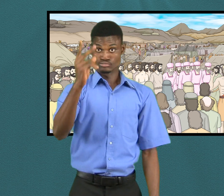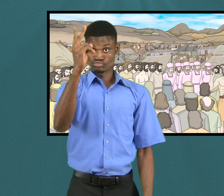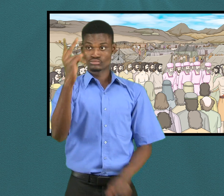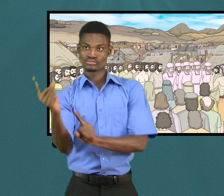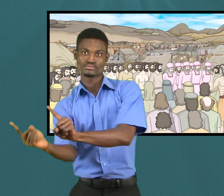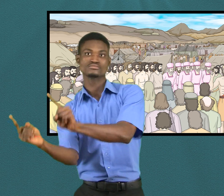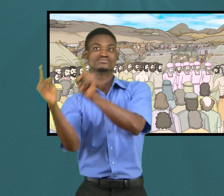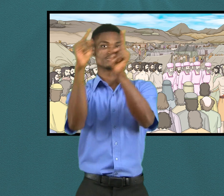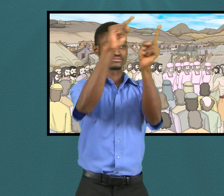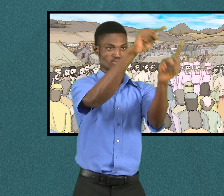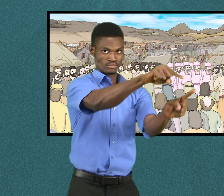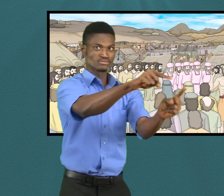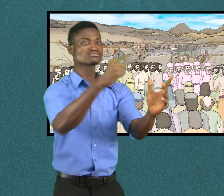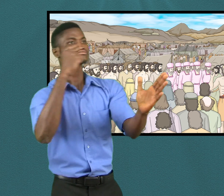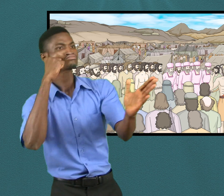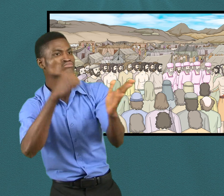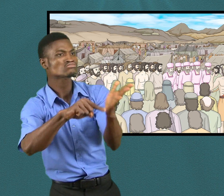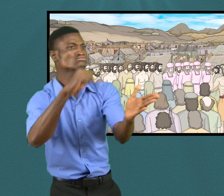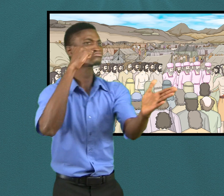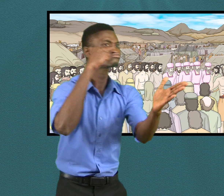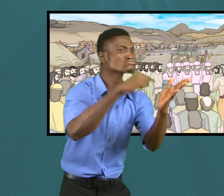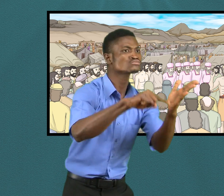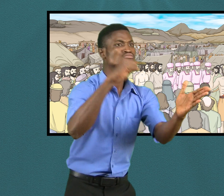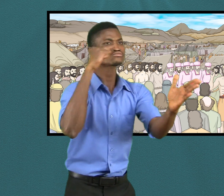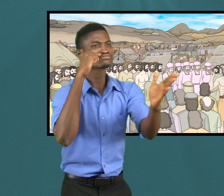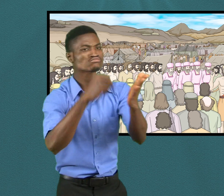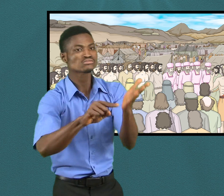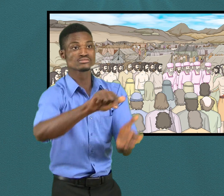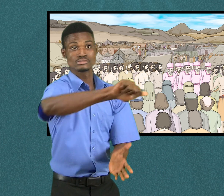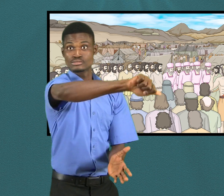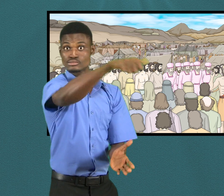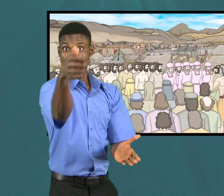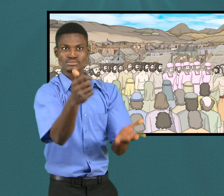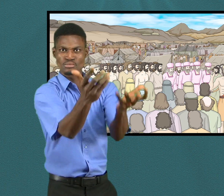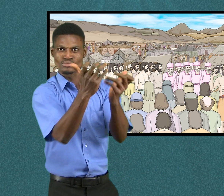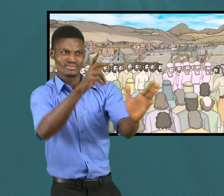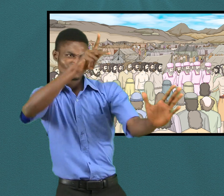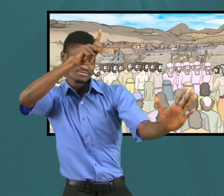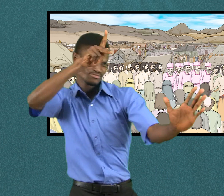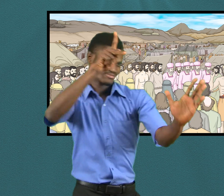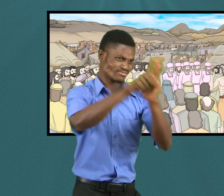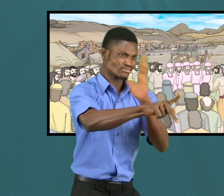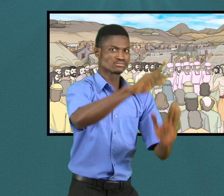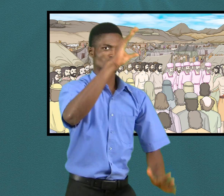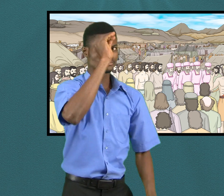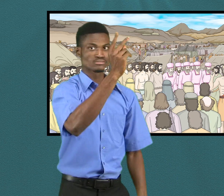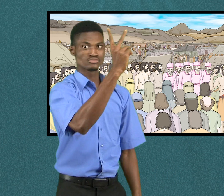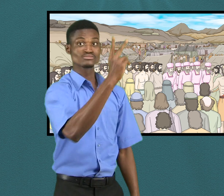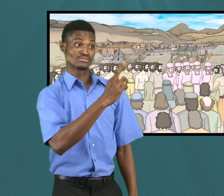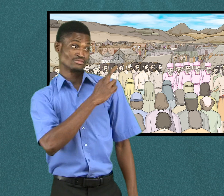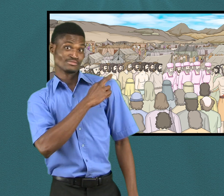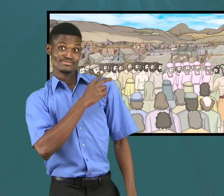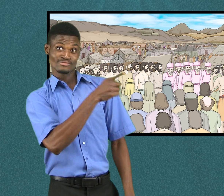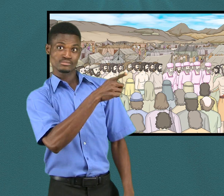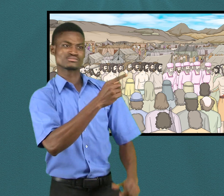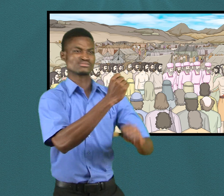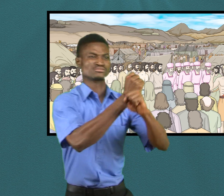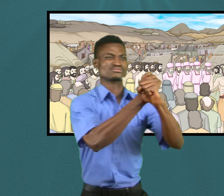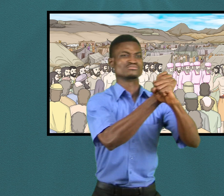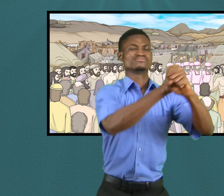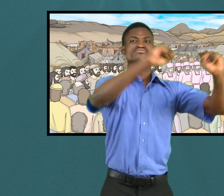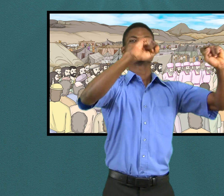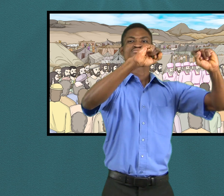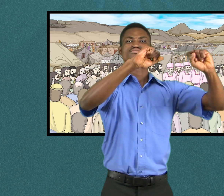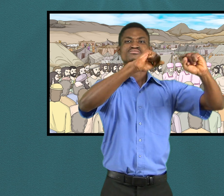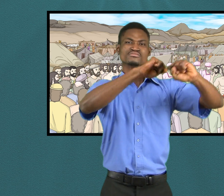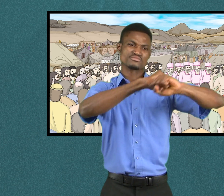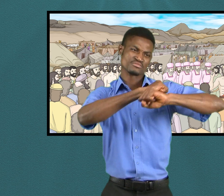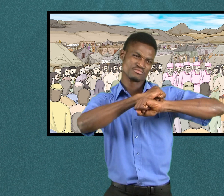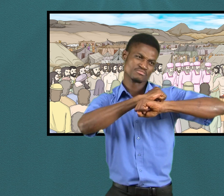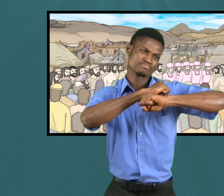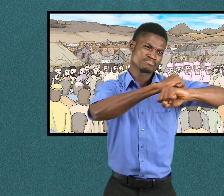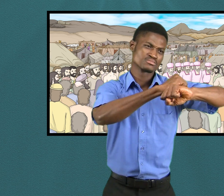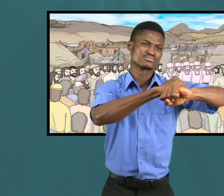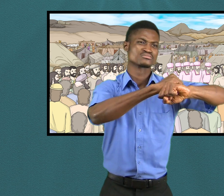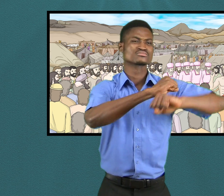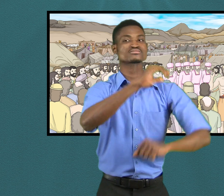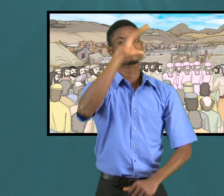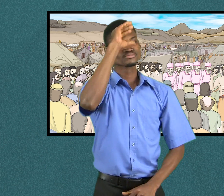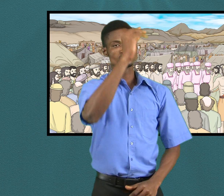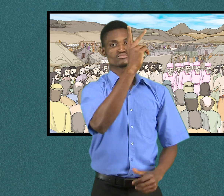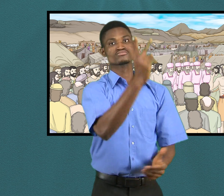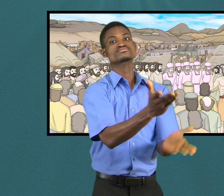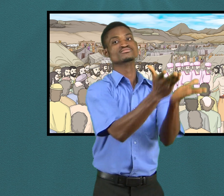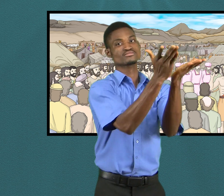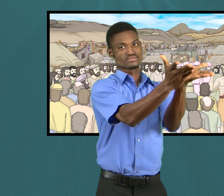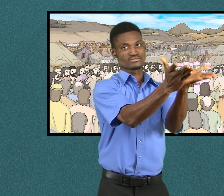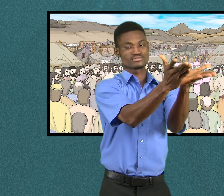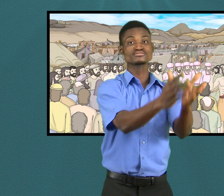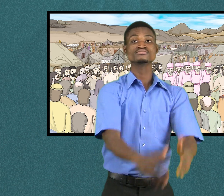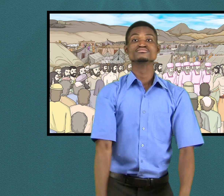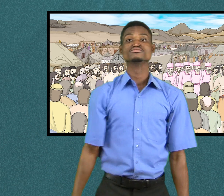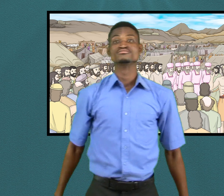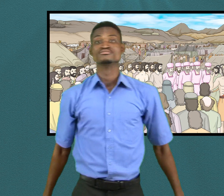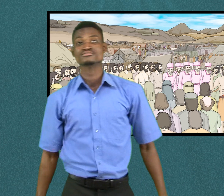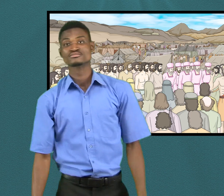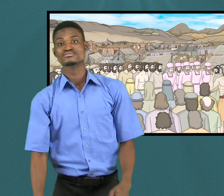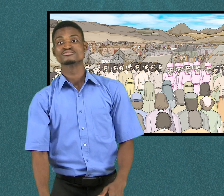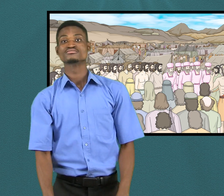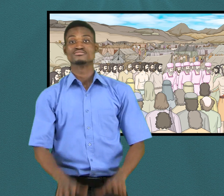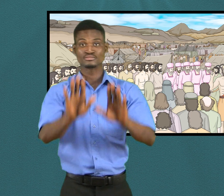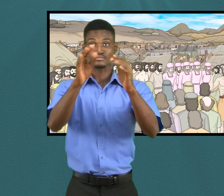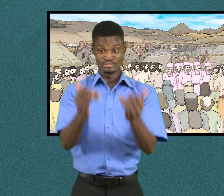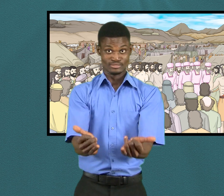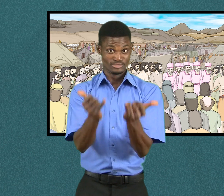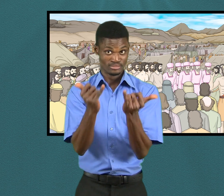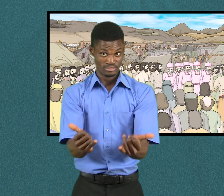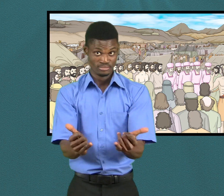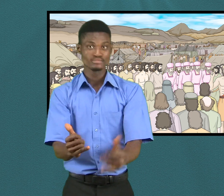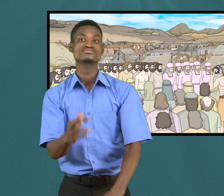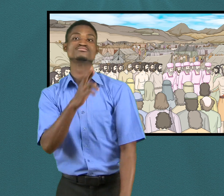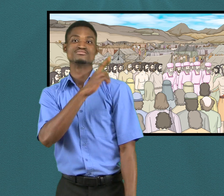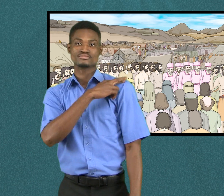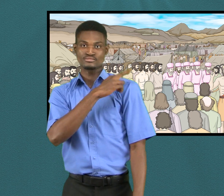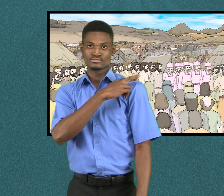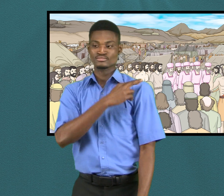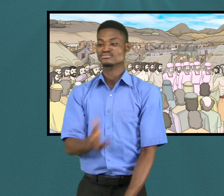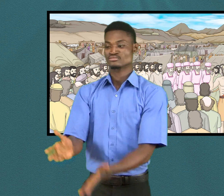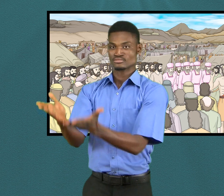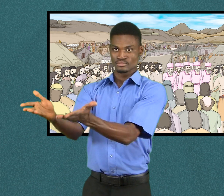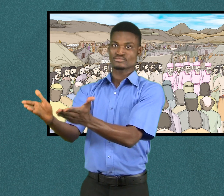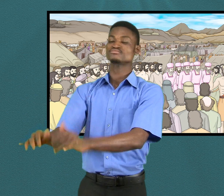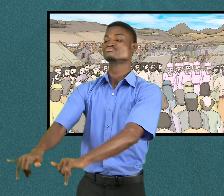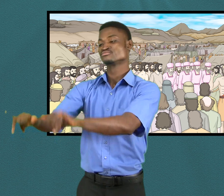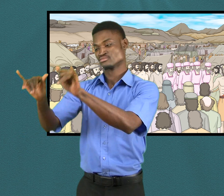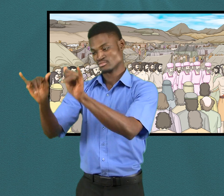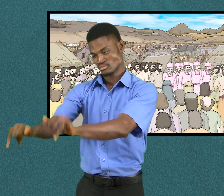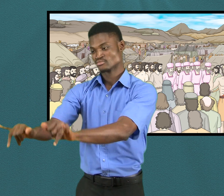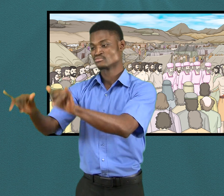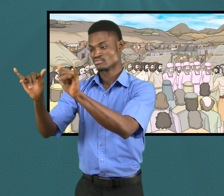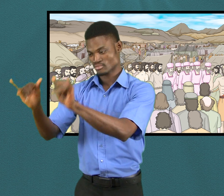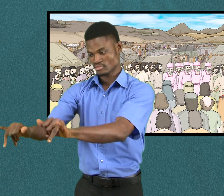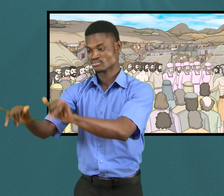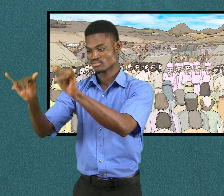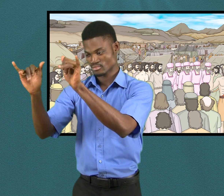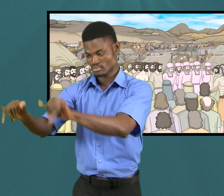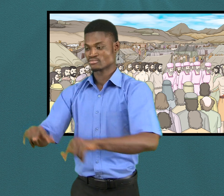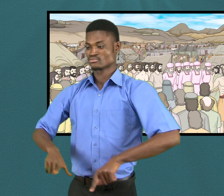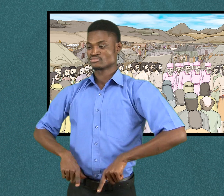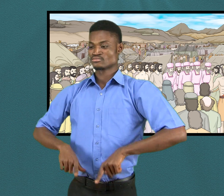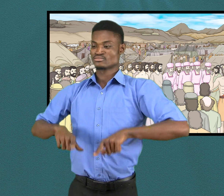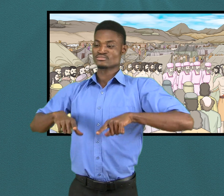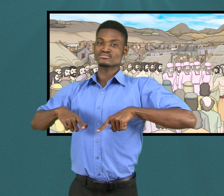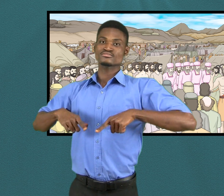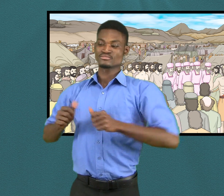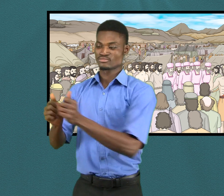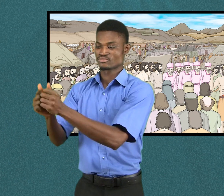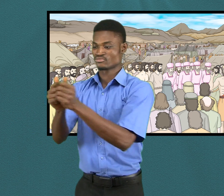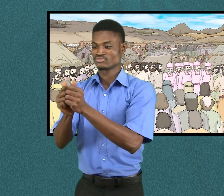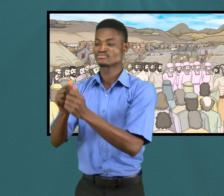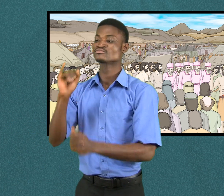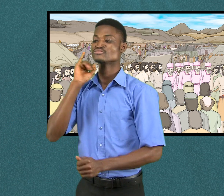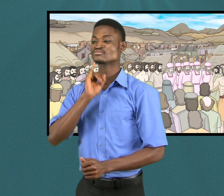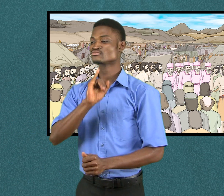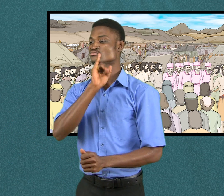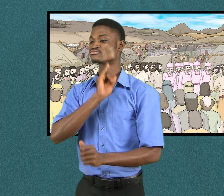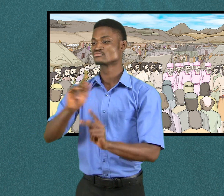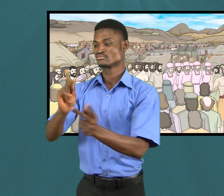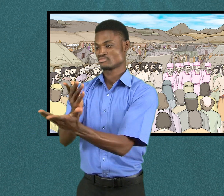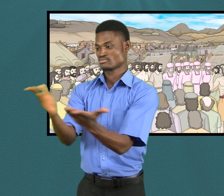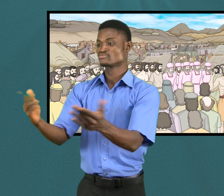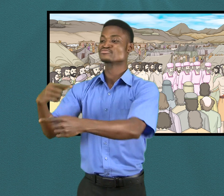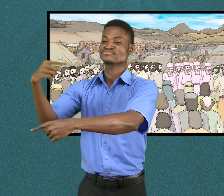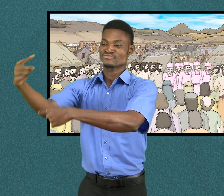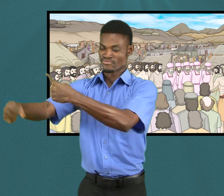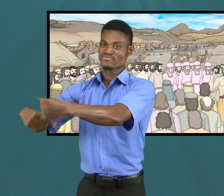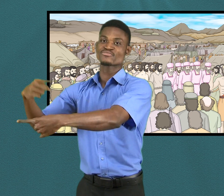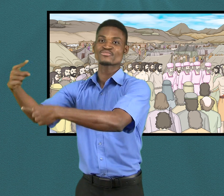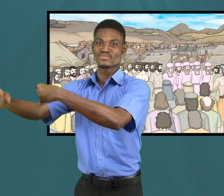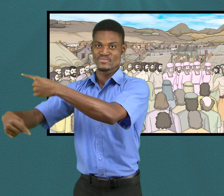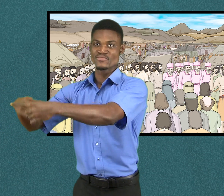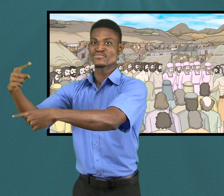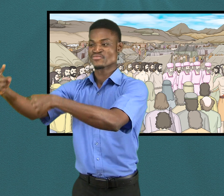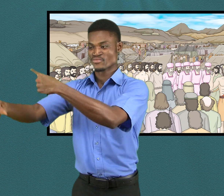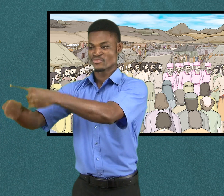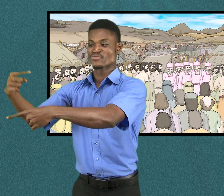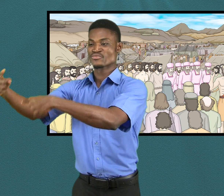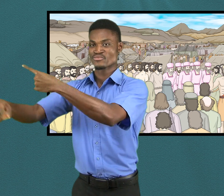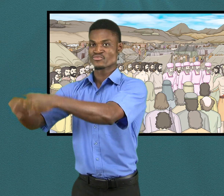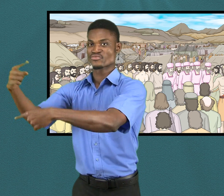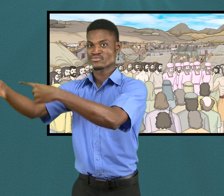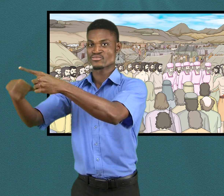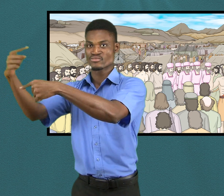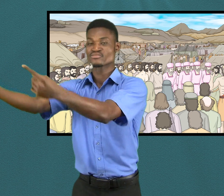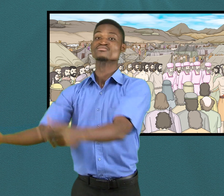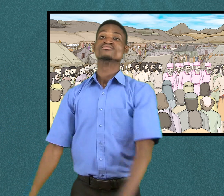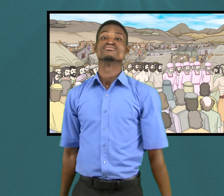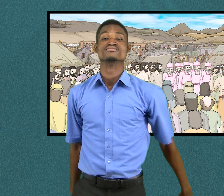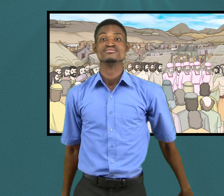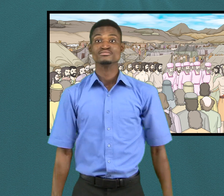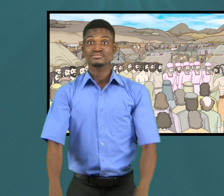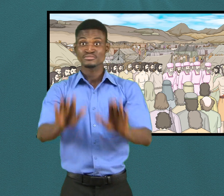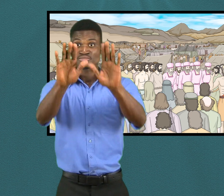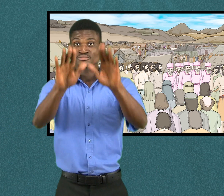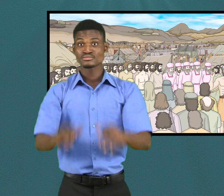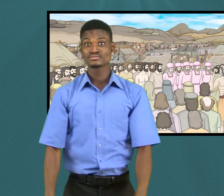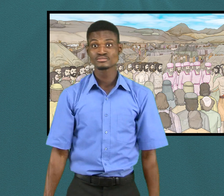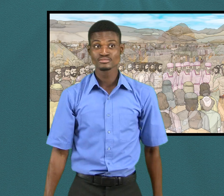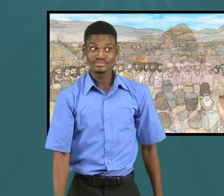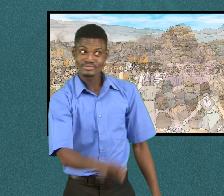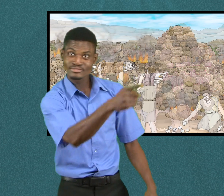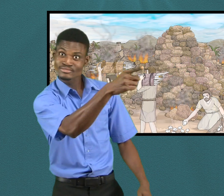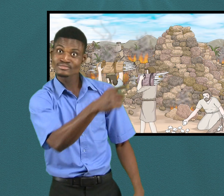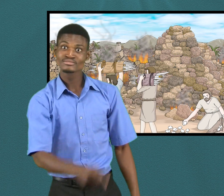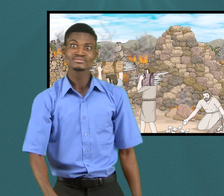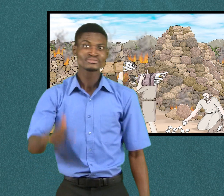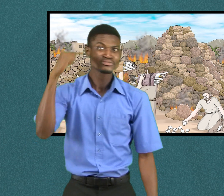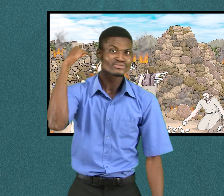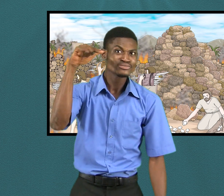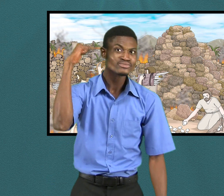And Joshua spared Rahab the prostitute, with her father’s household and all who belonged to her, because she hid the men Joshua had sent to spy out Jericho.